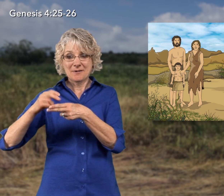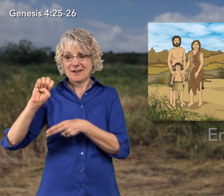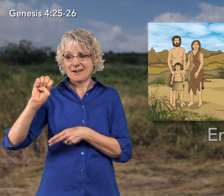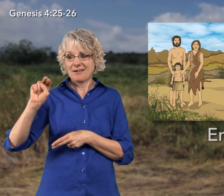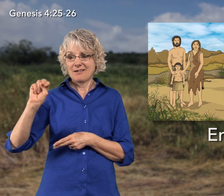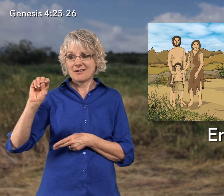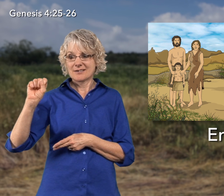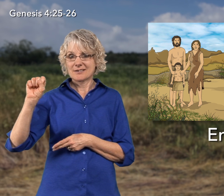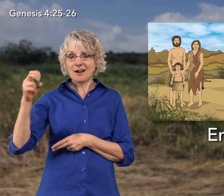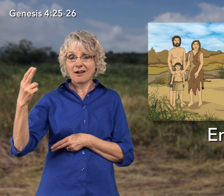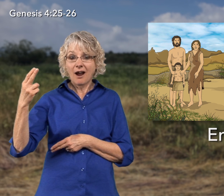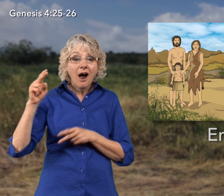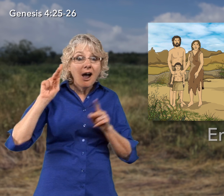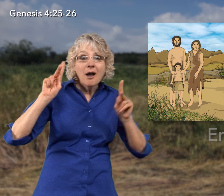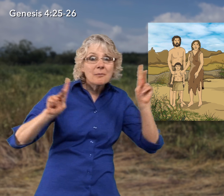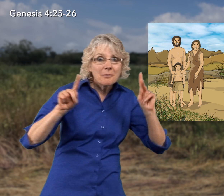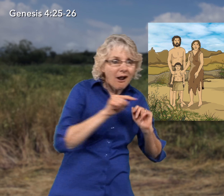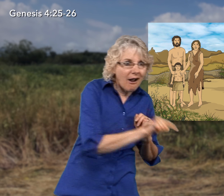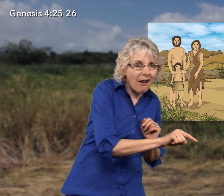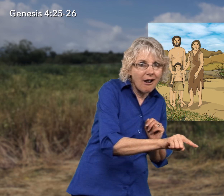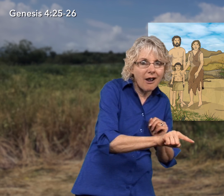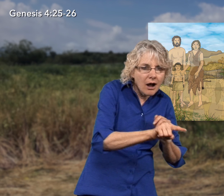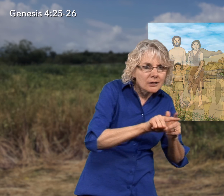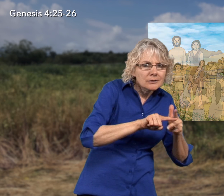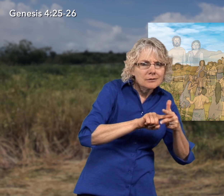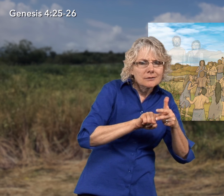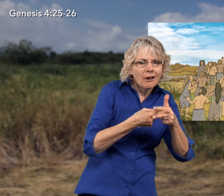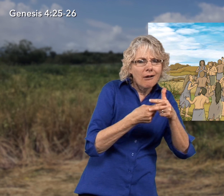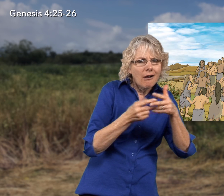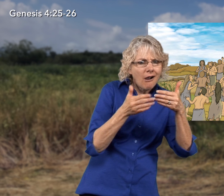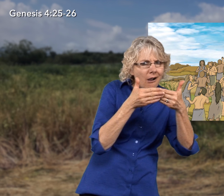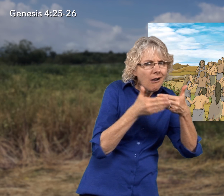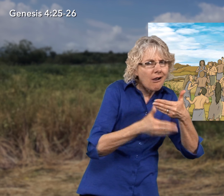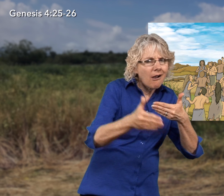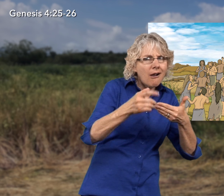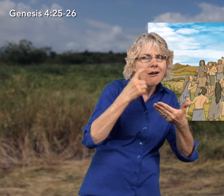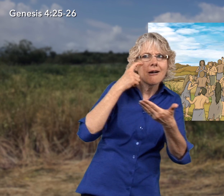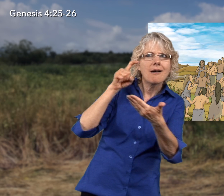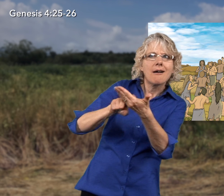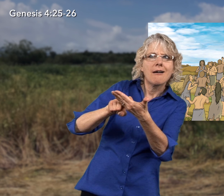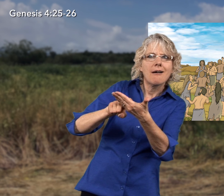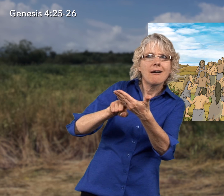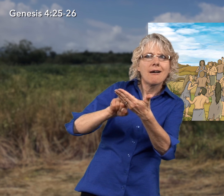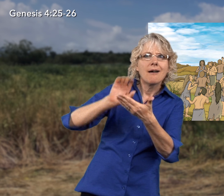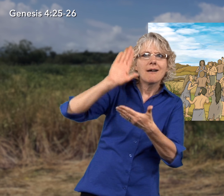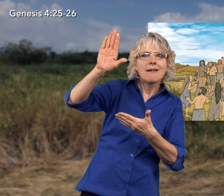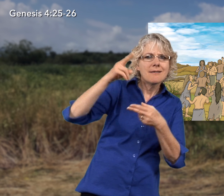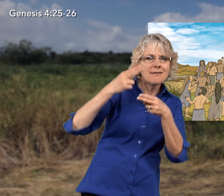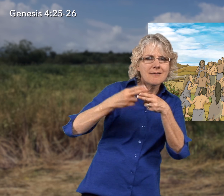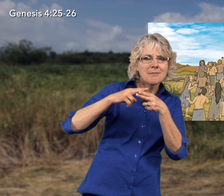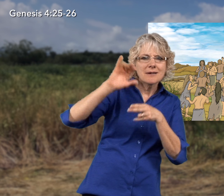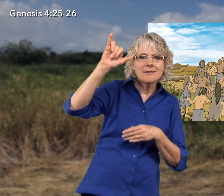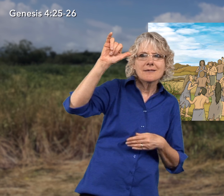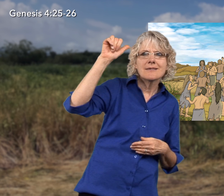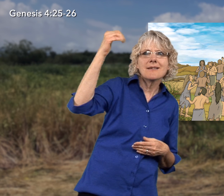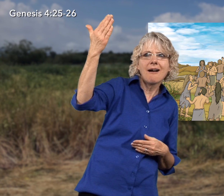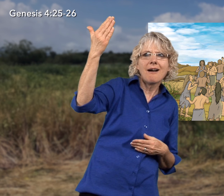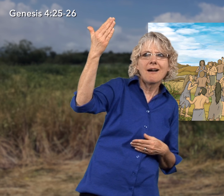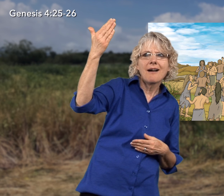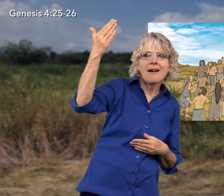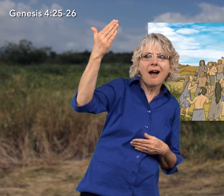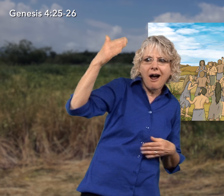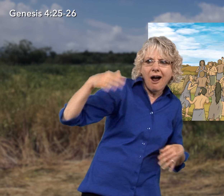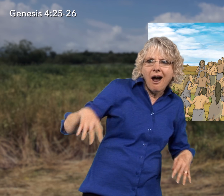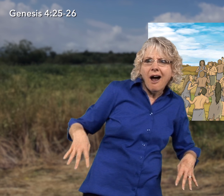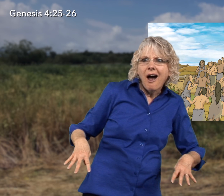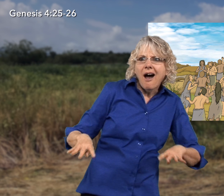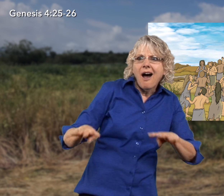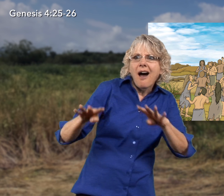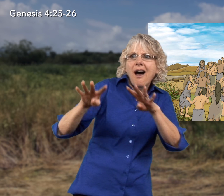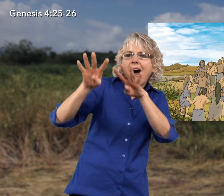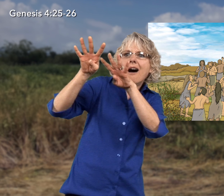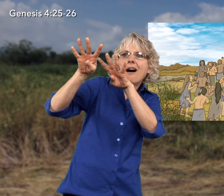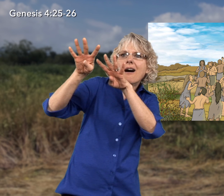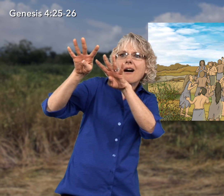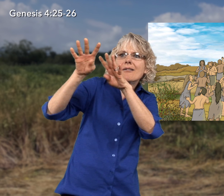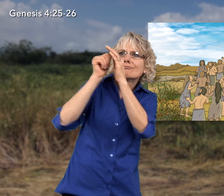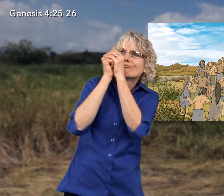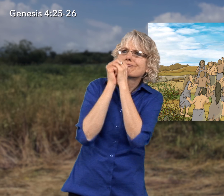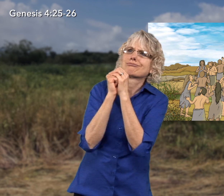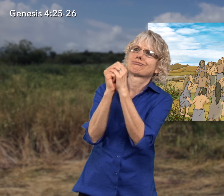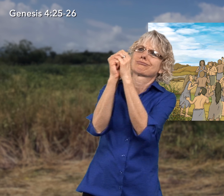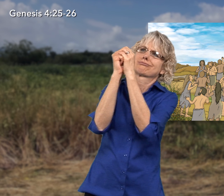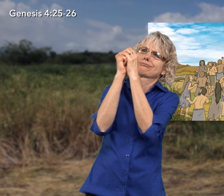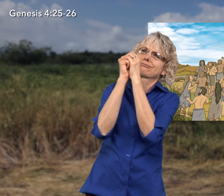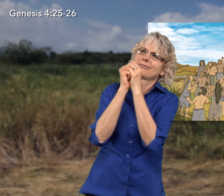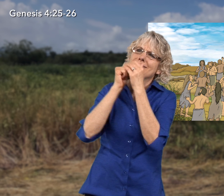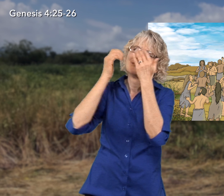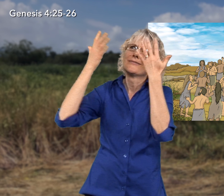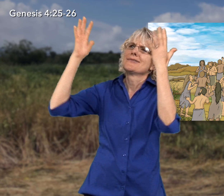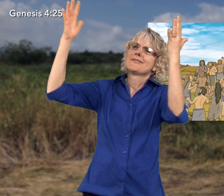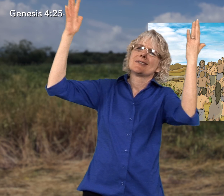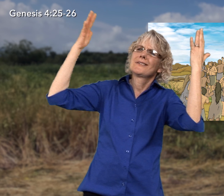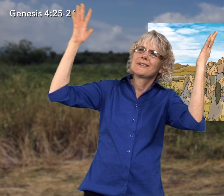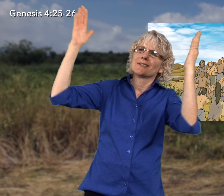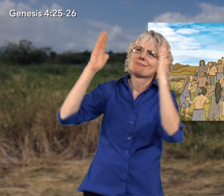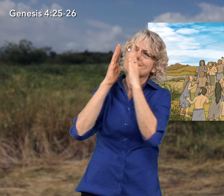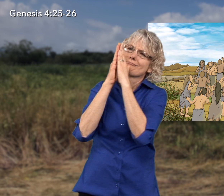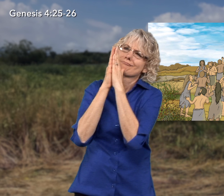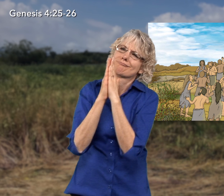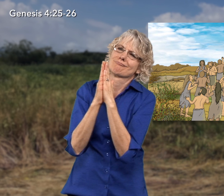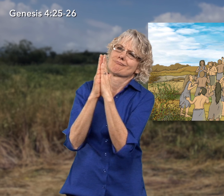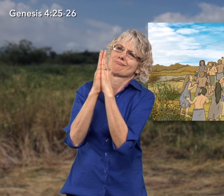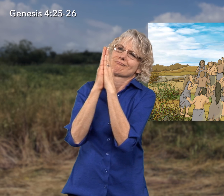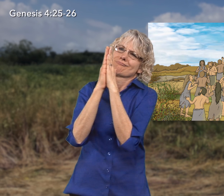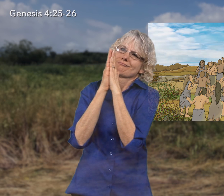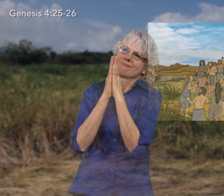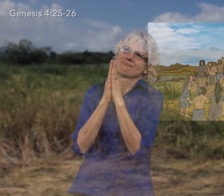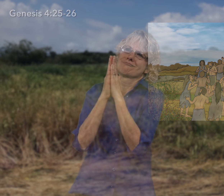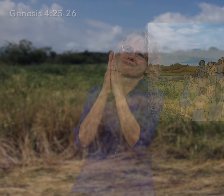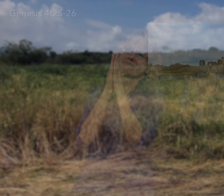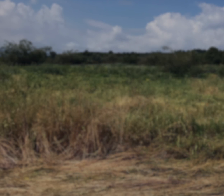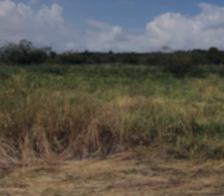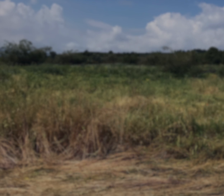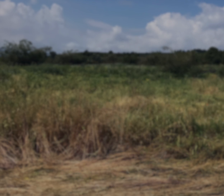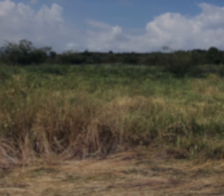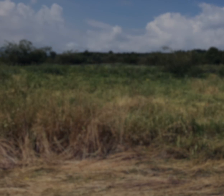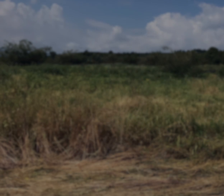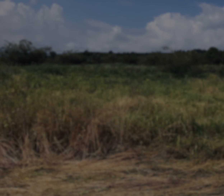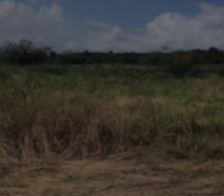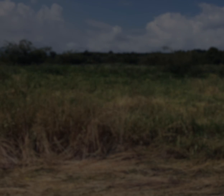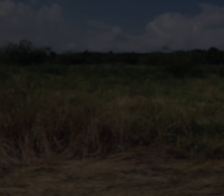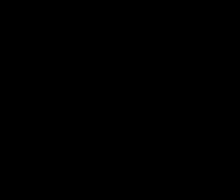At that time men began to call upon the name of the LORD.